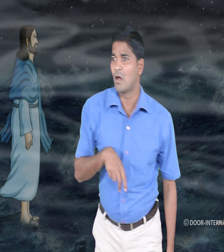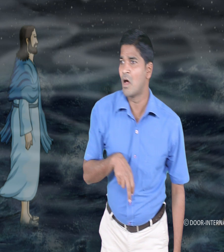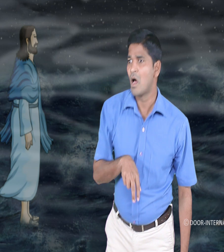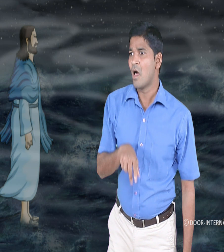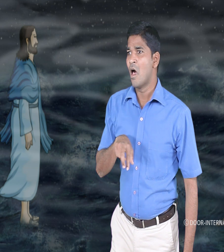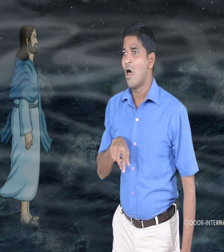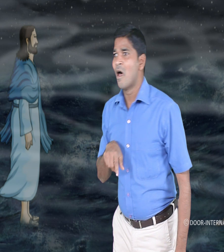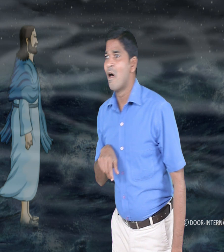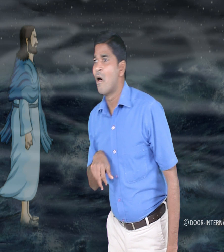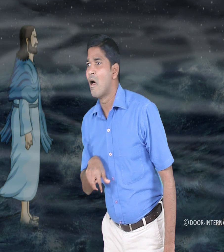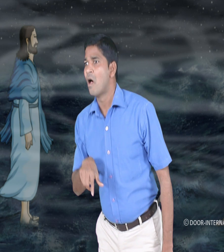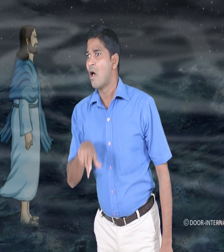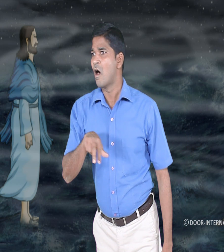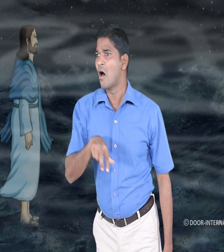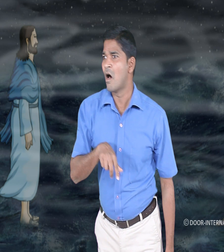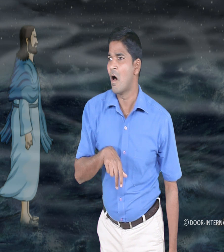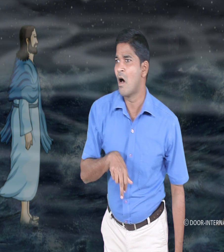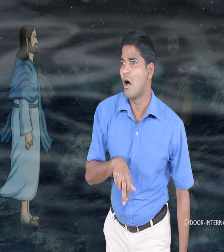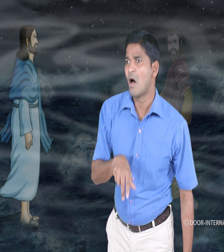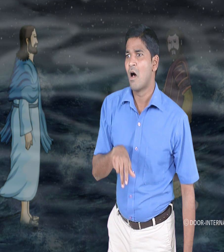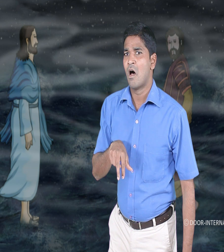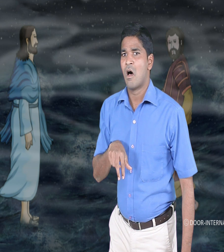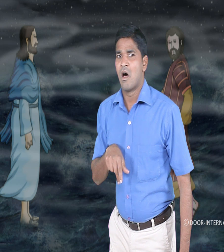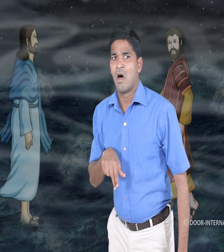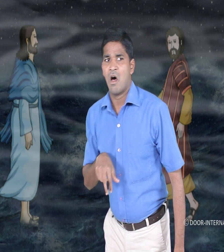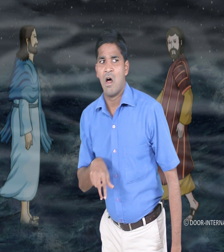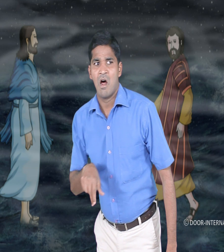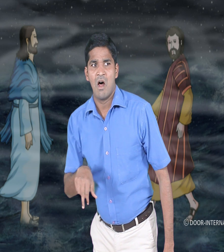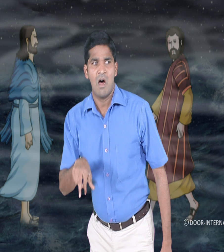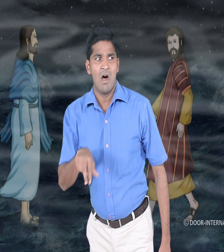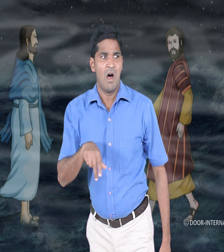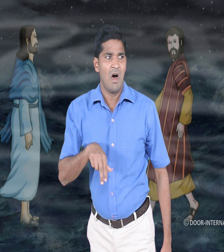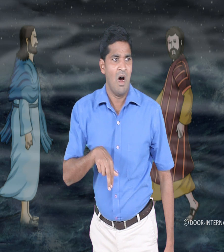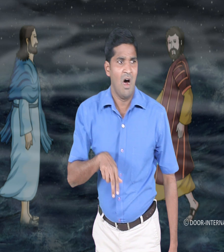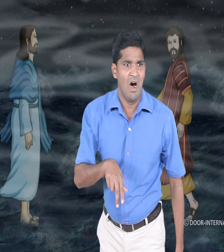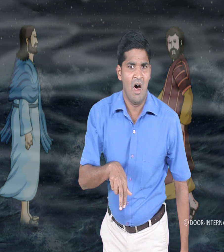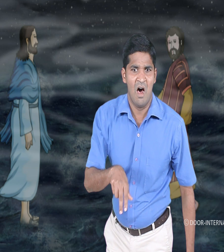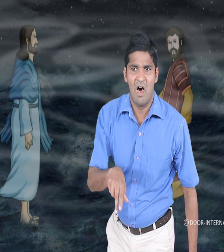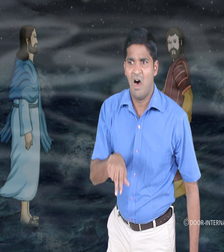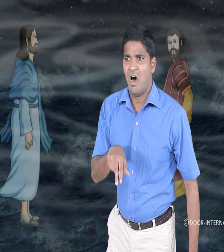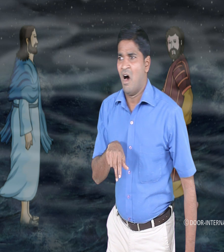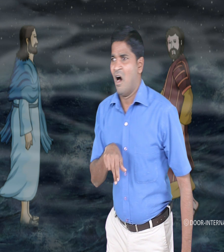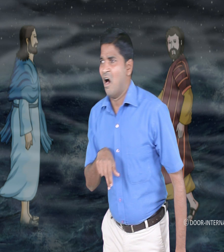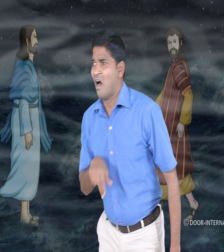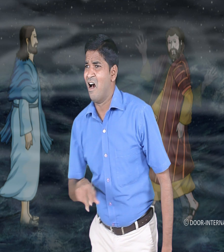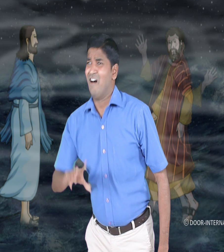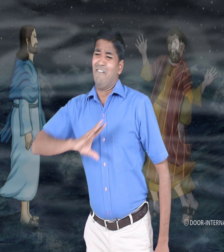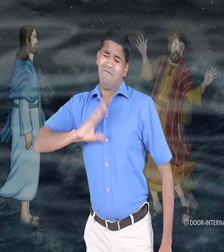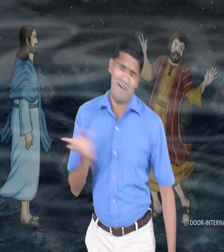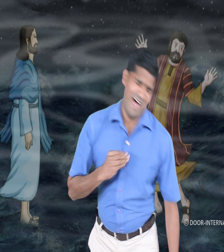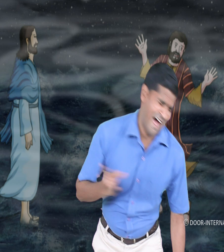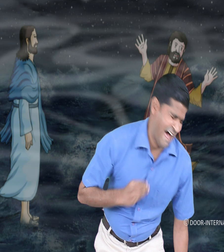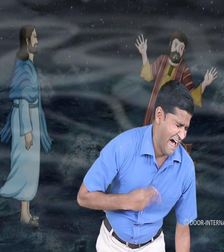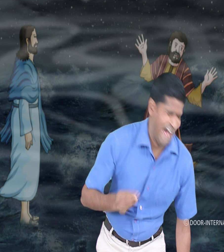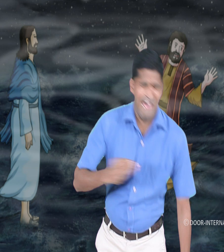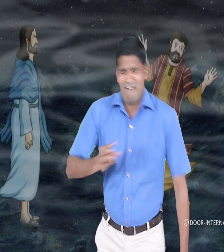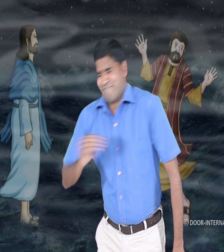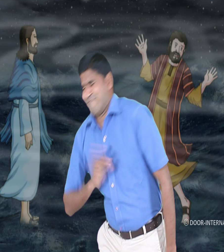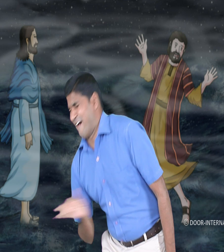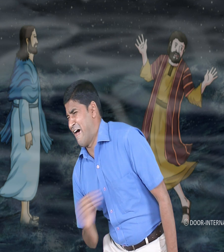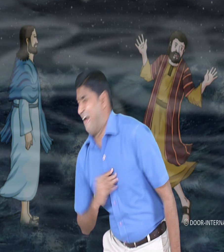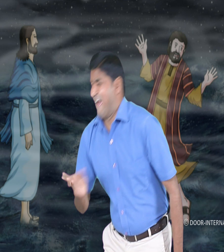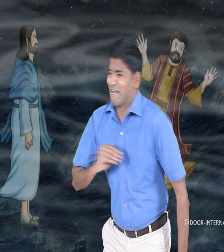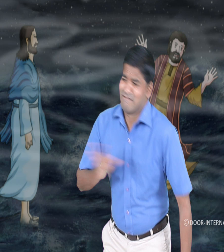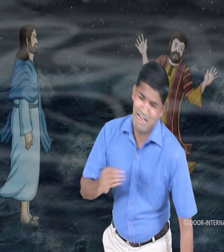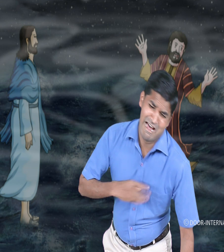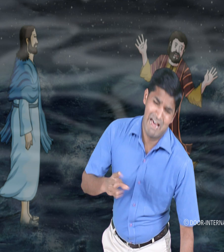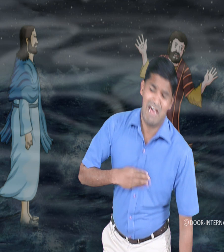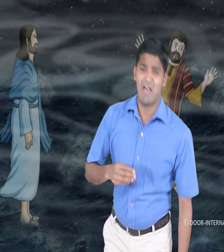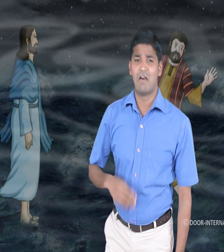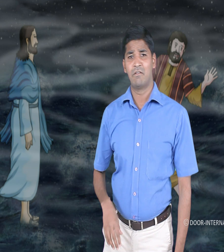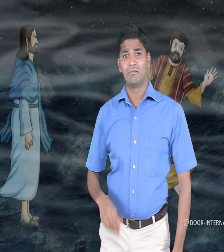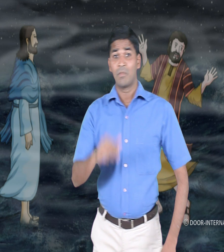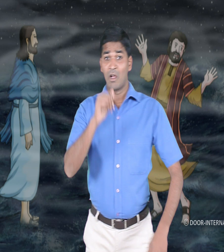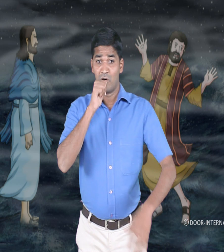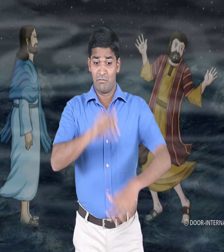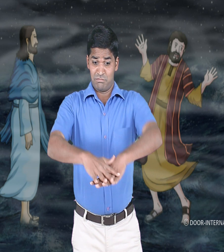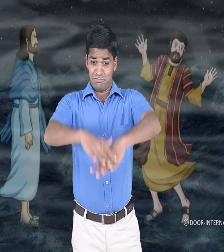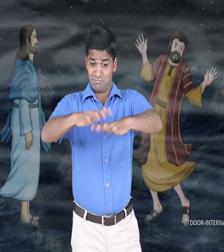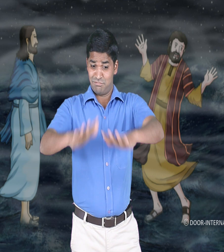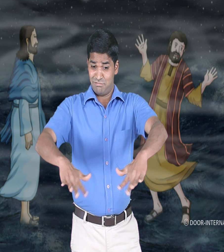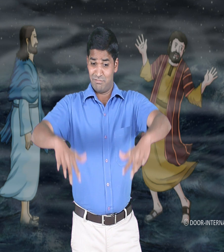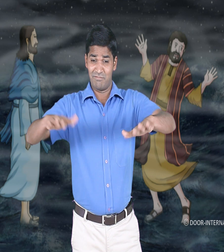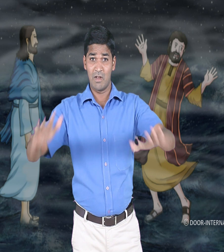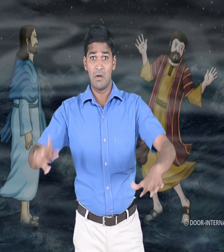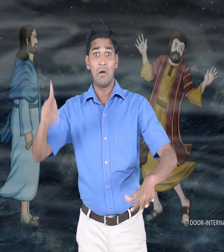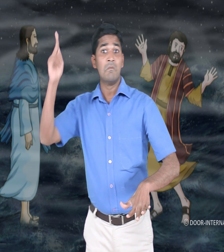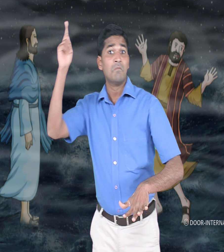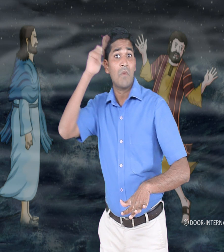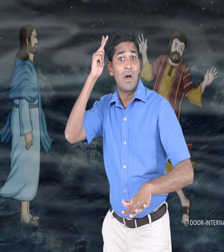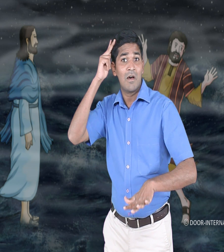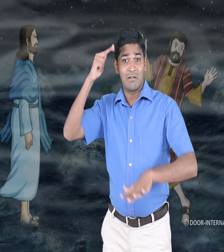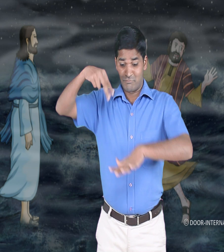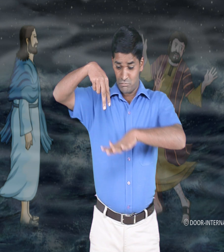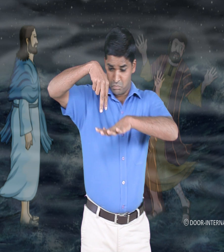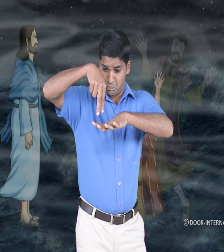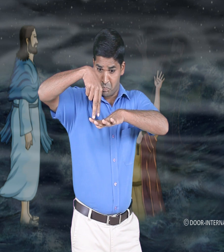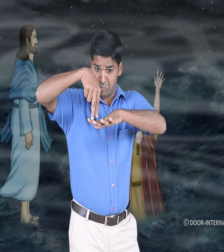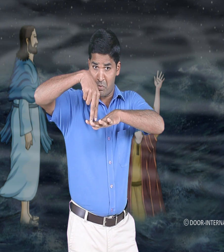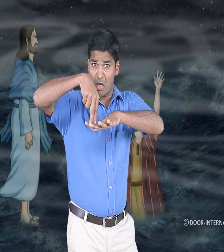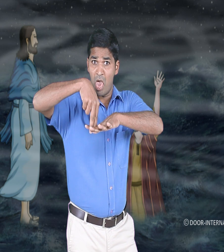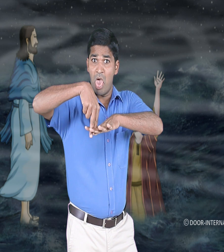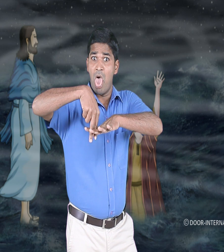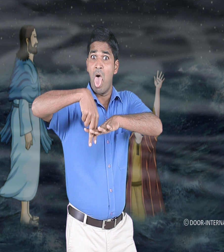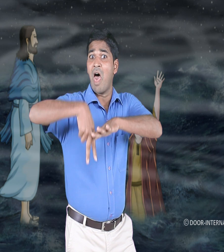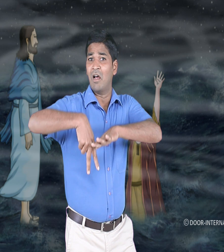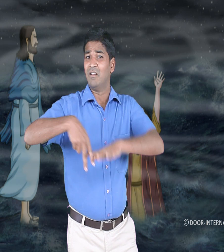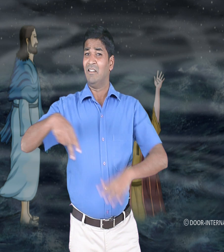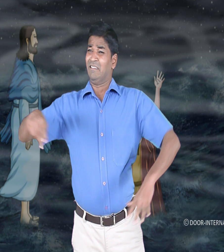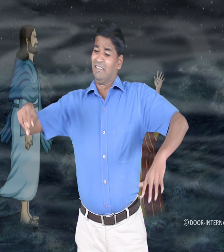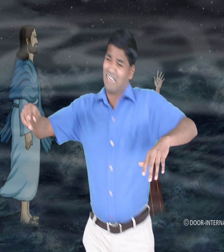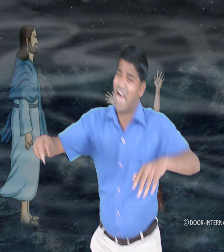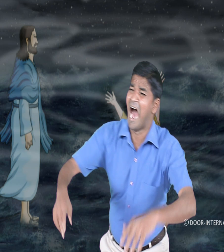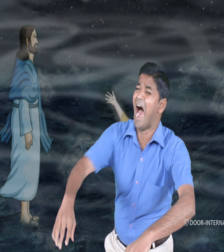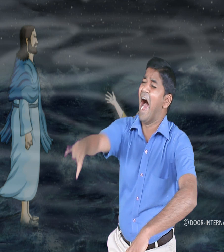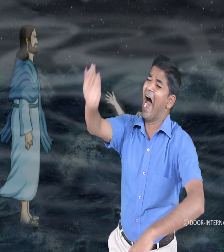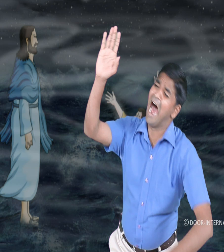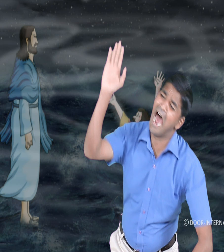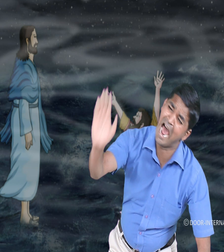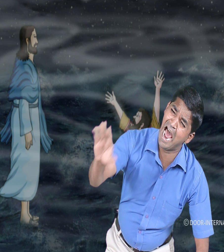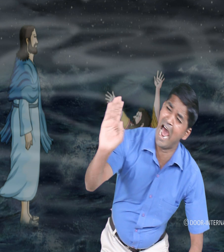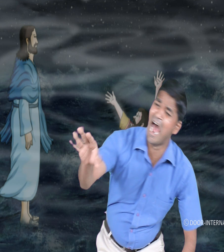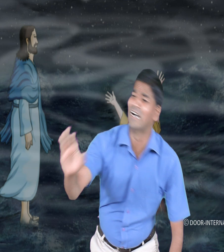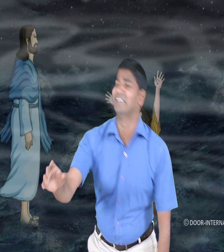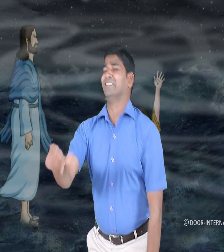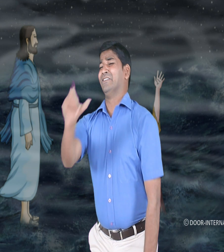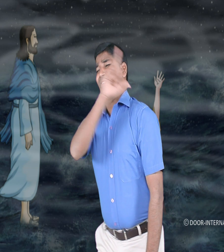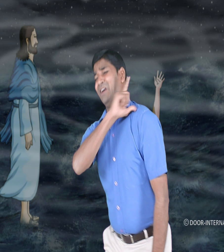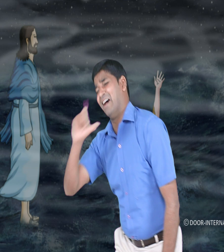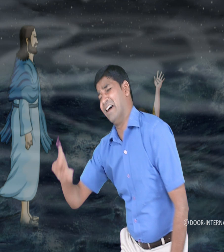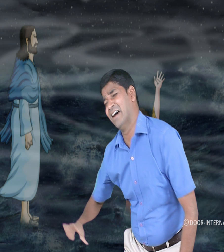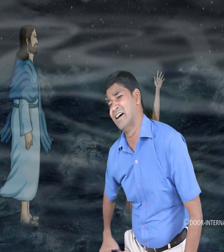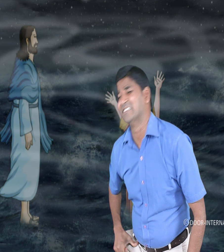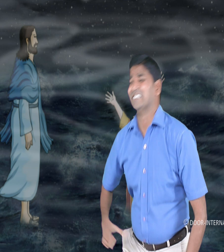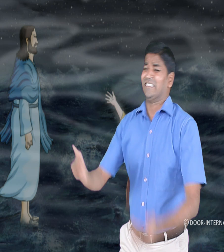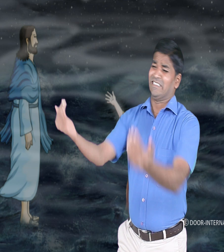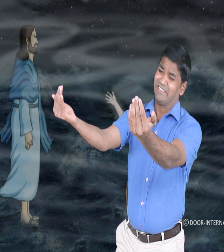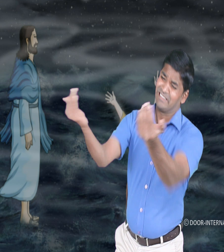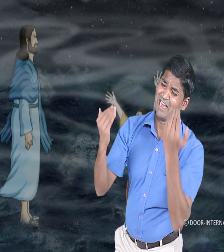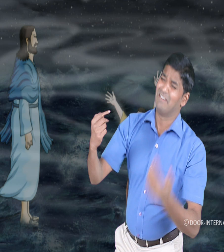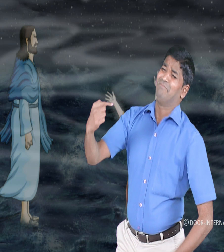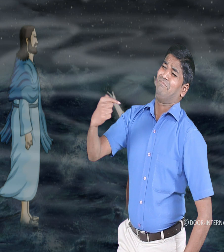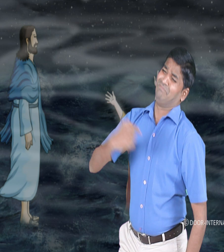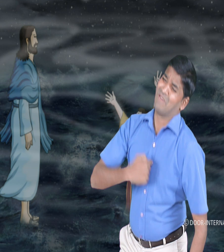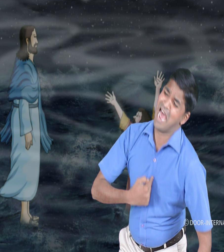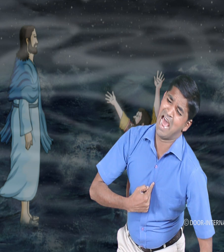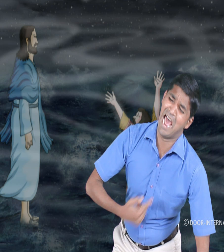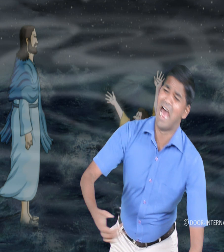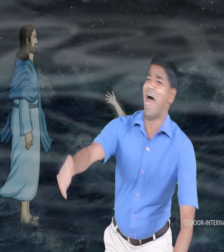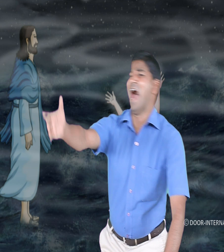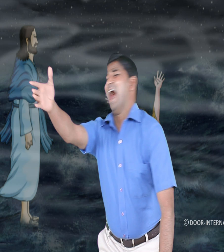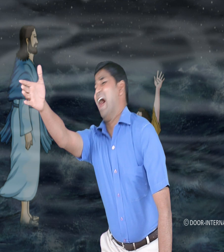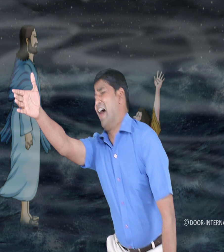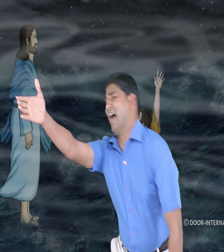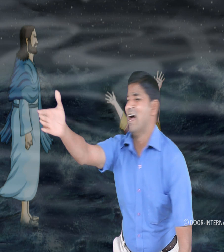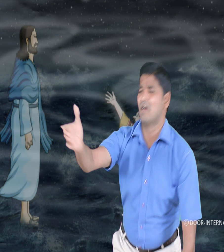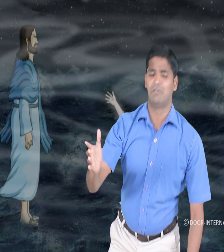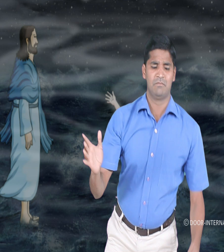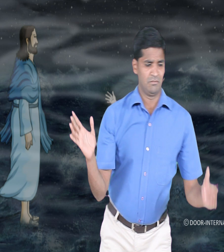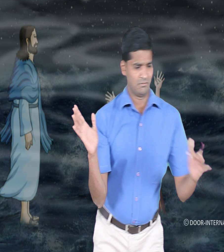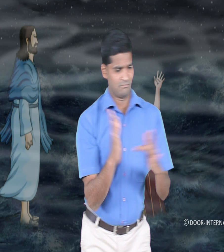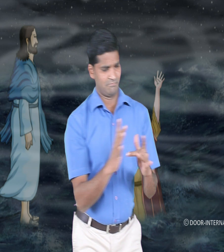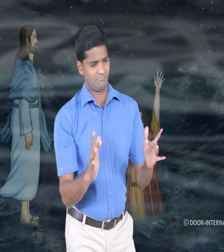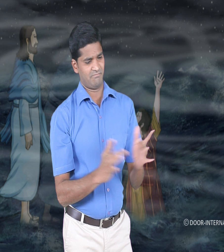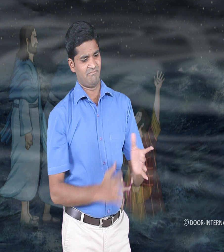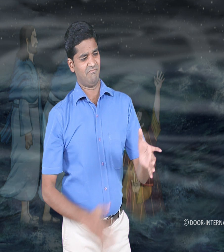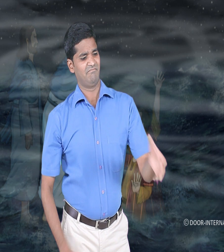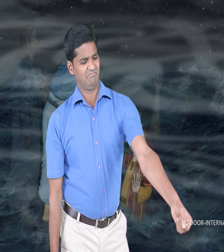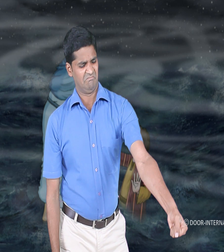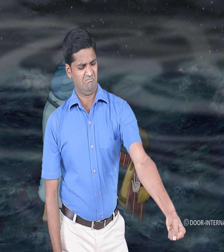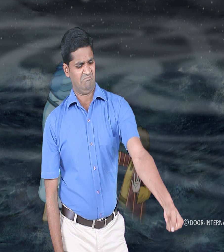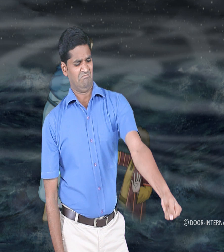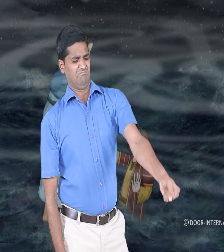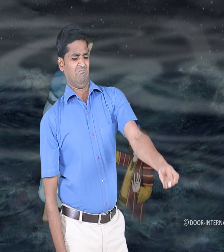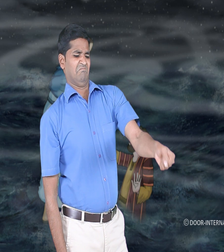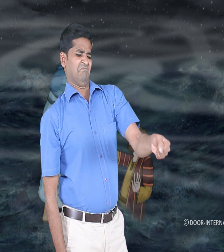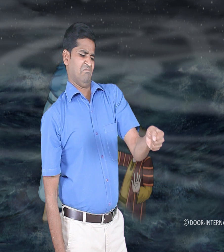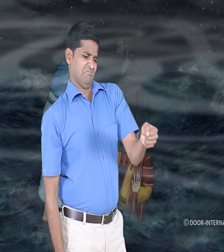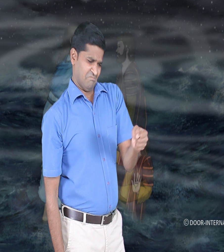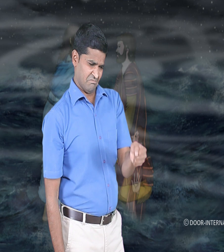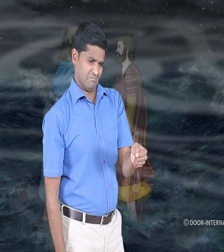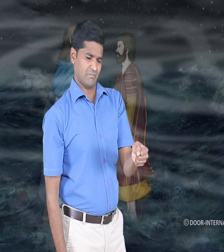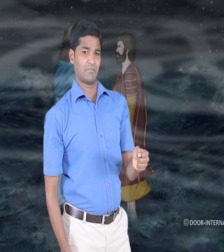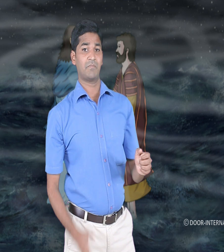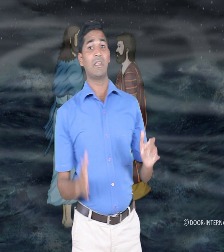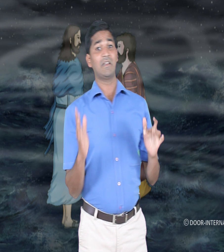But when he saw the strength of the wind, he was afraid, and beginning to sink, cried out, “Lord, save me!”